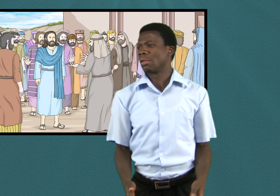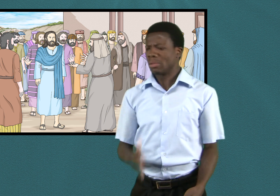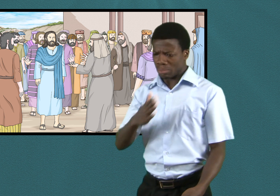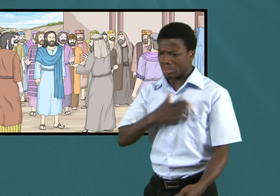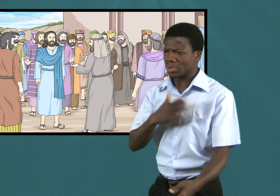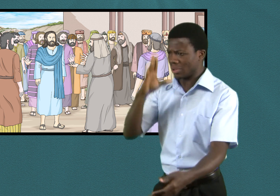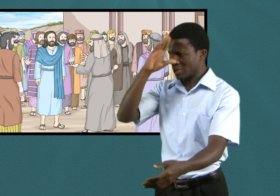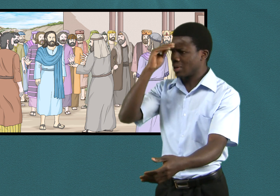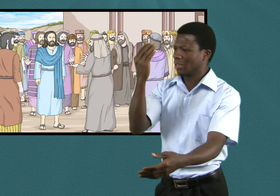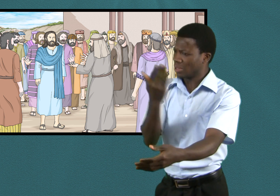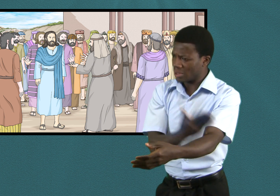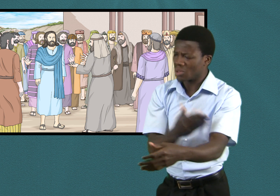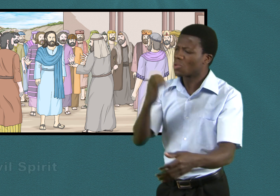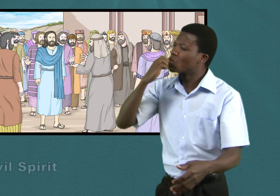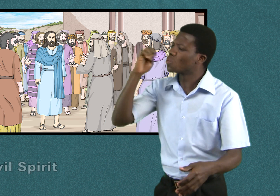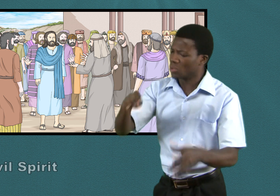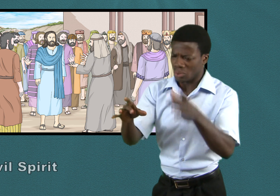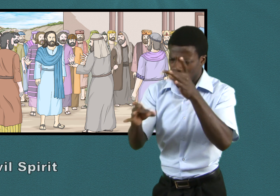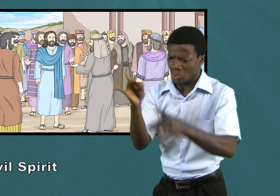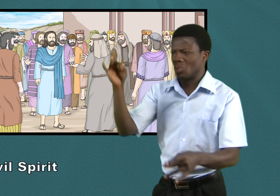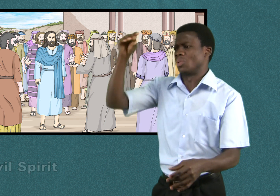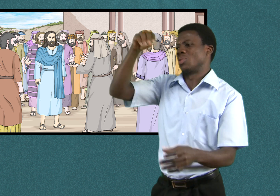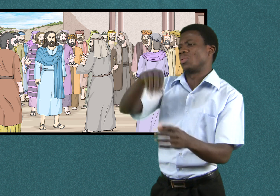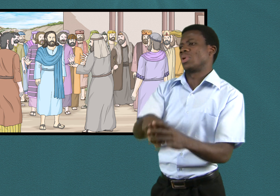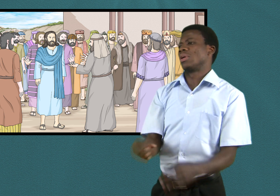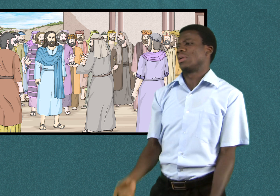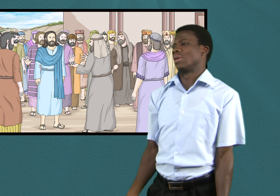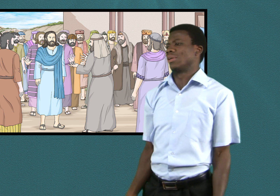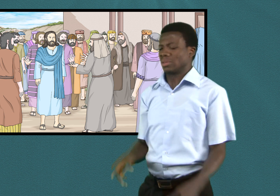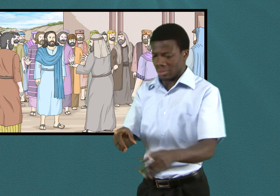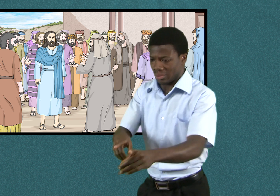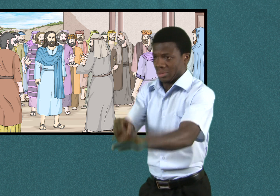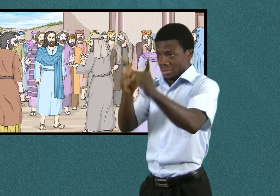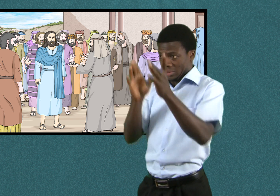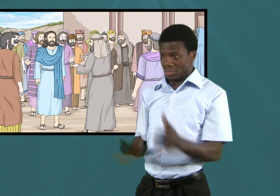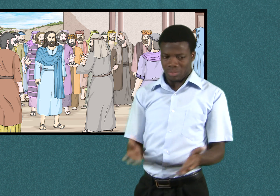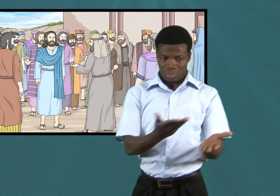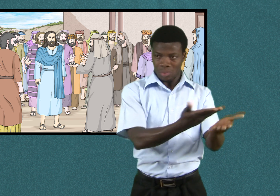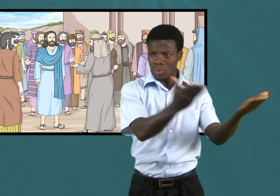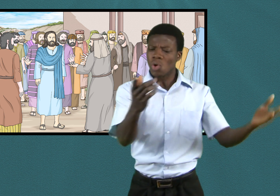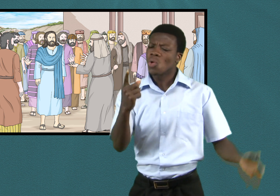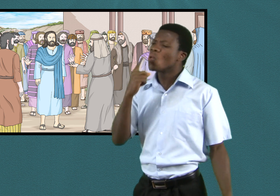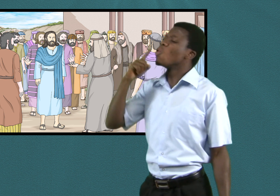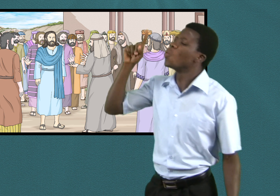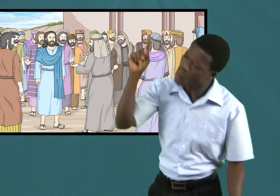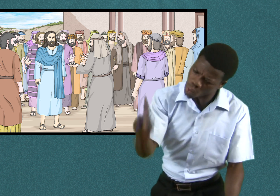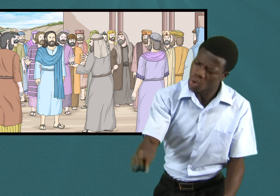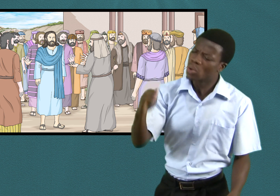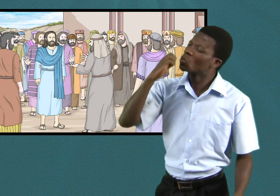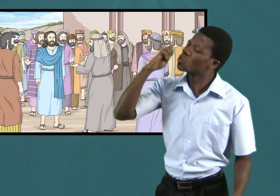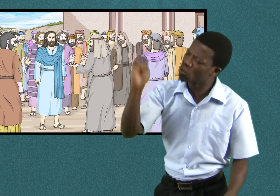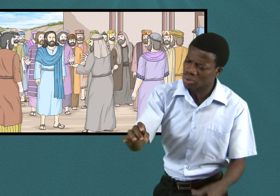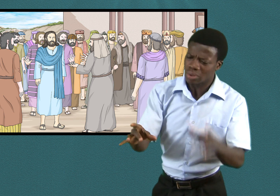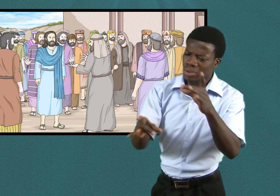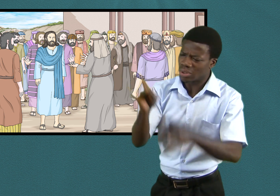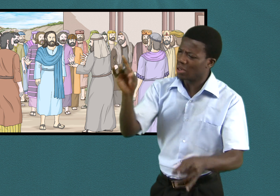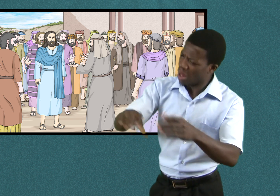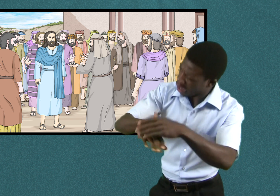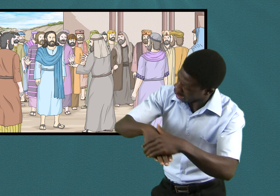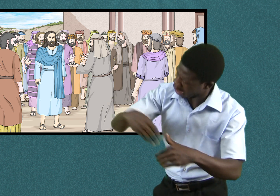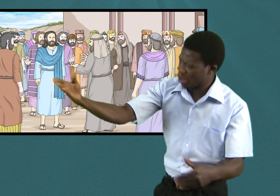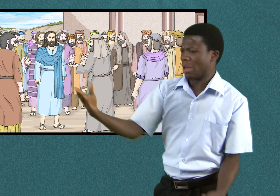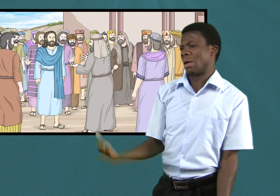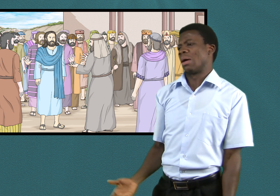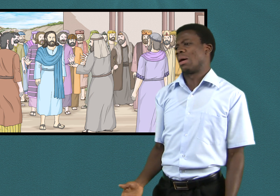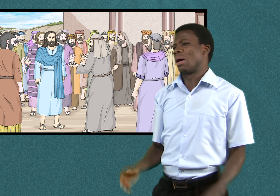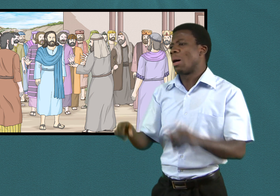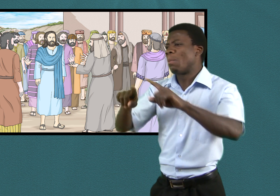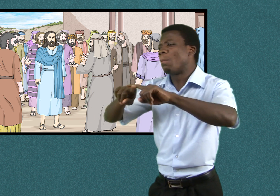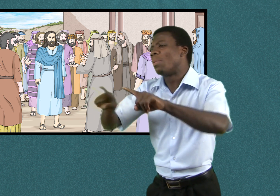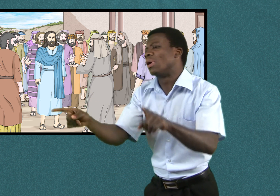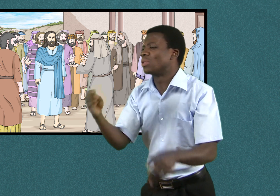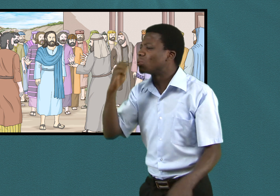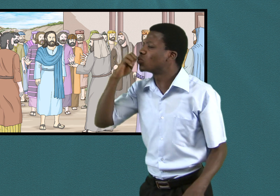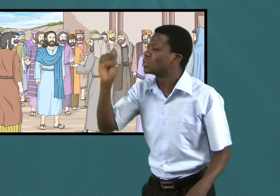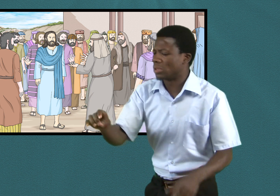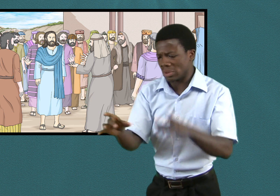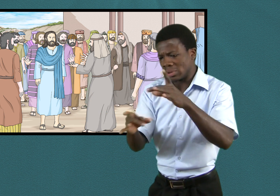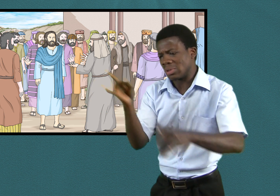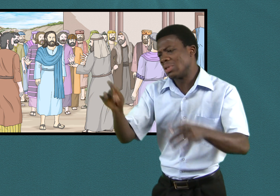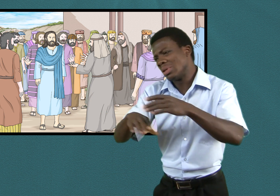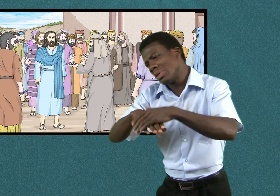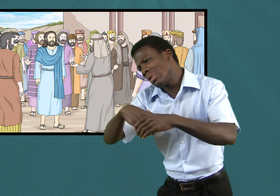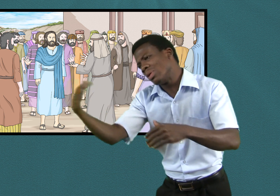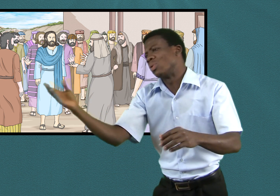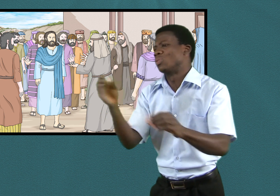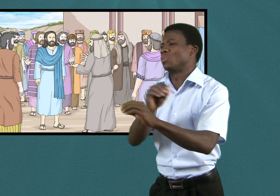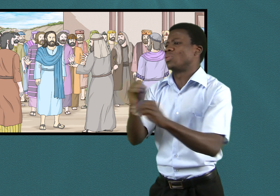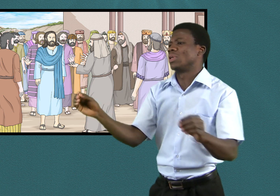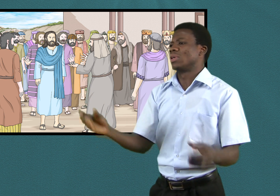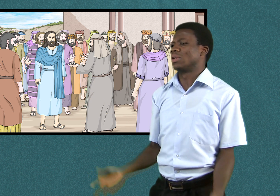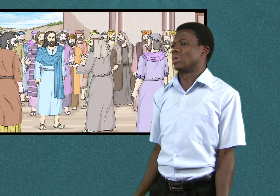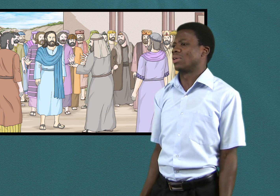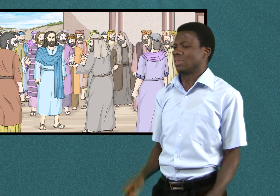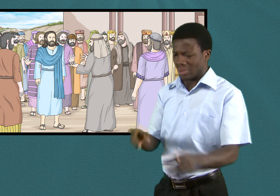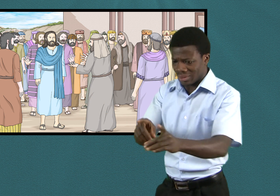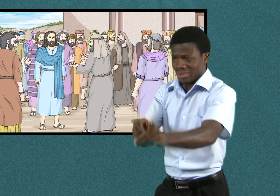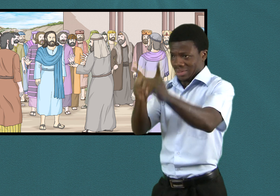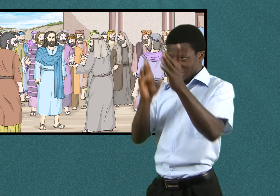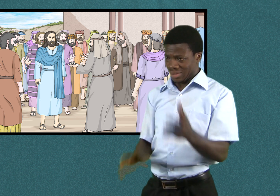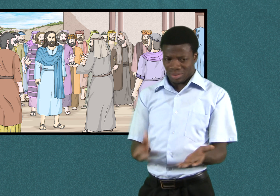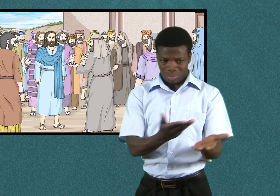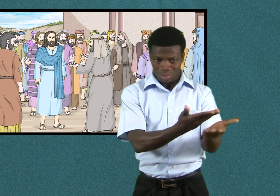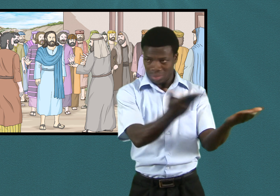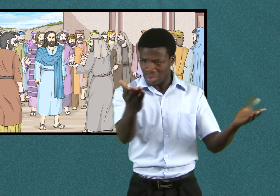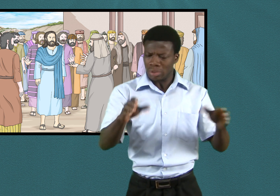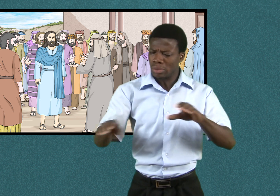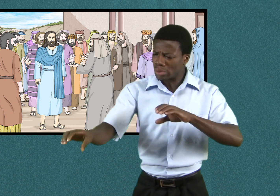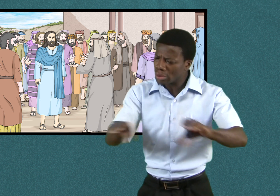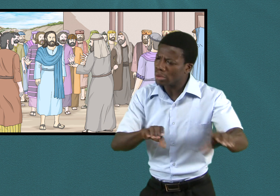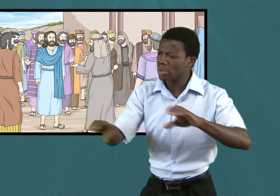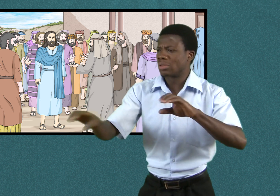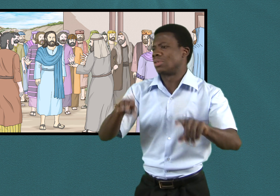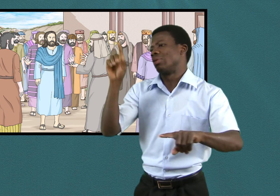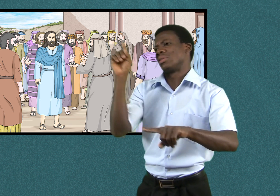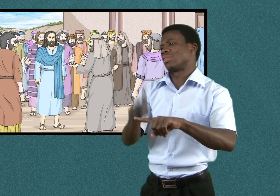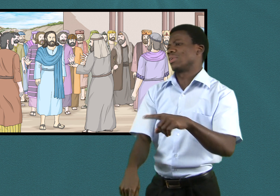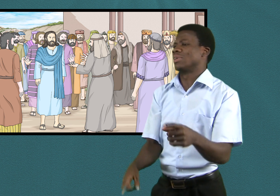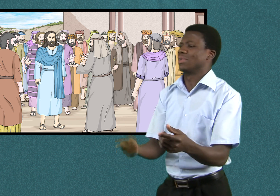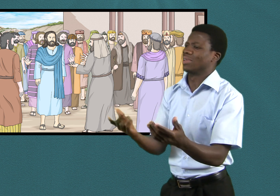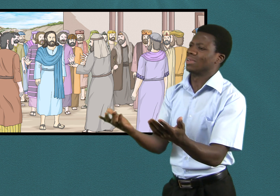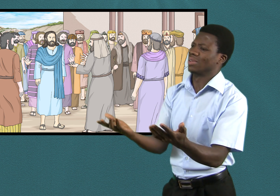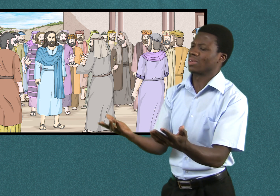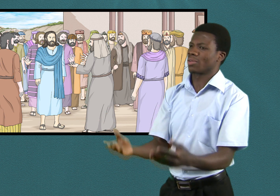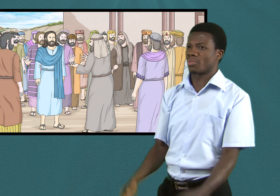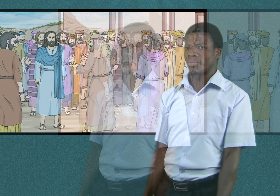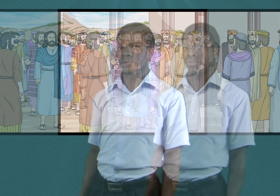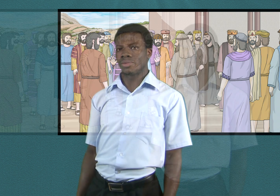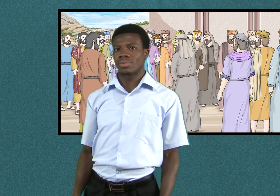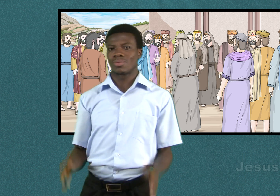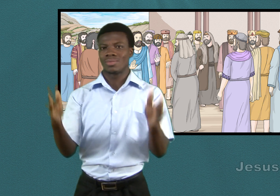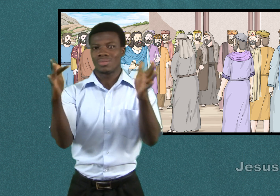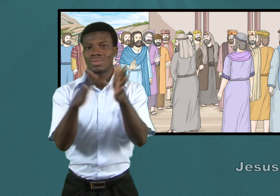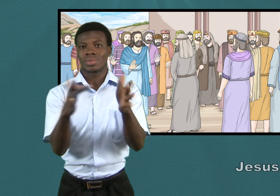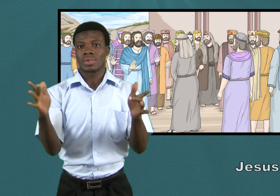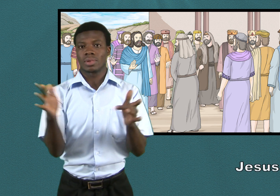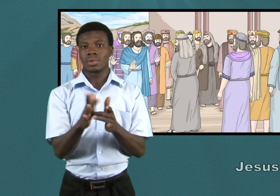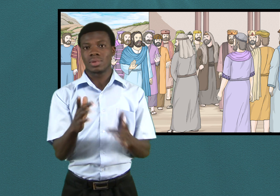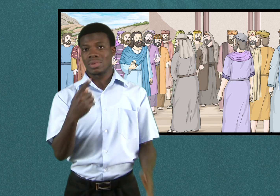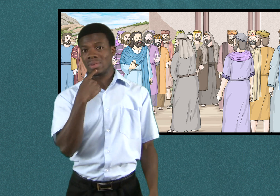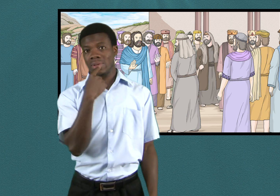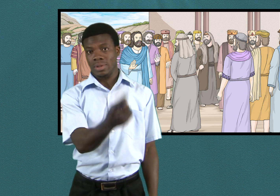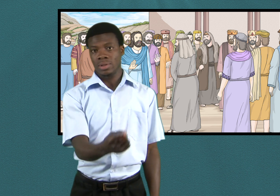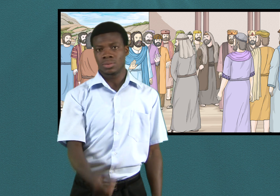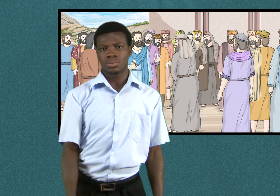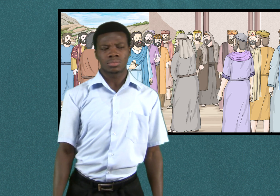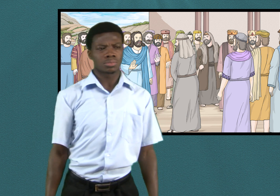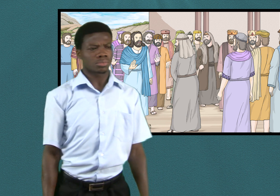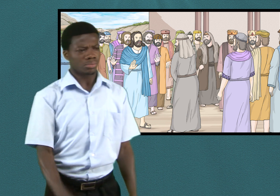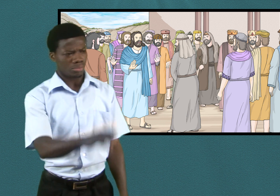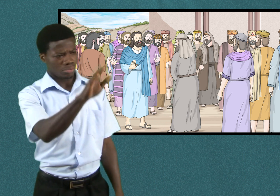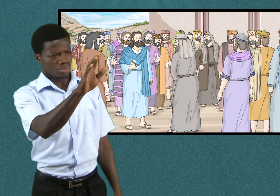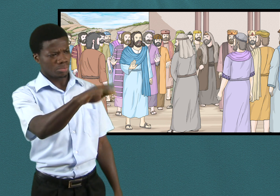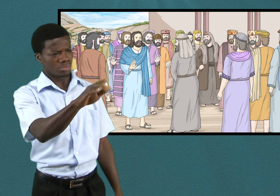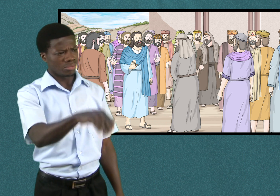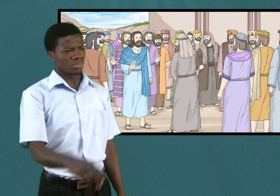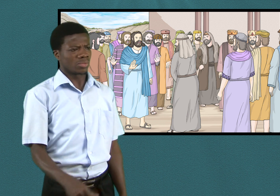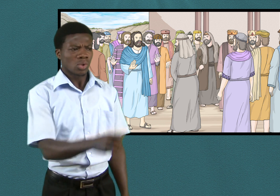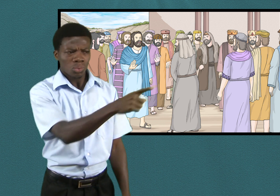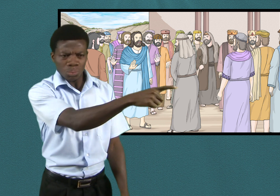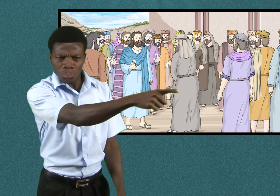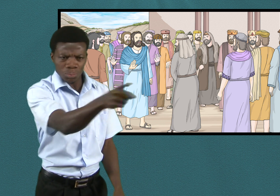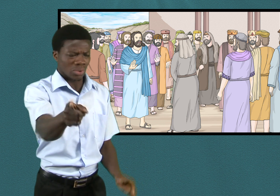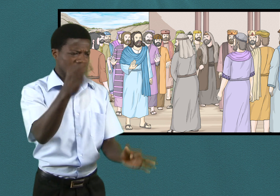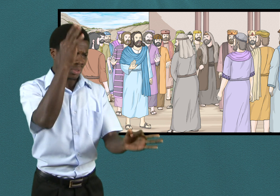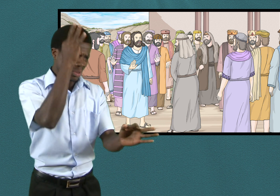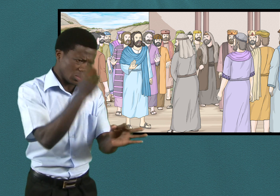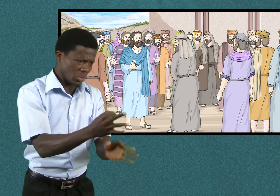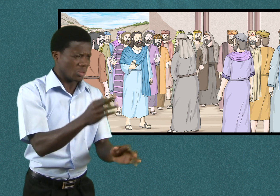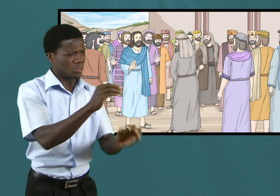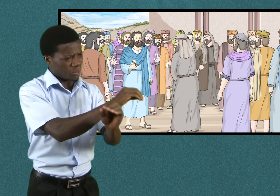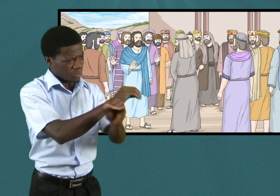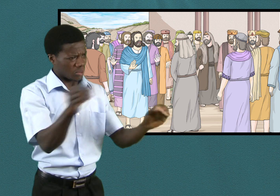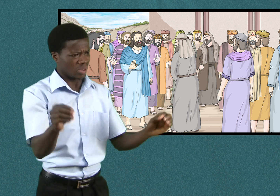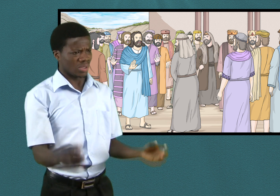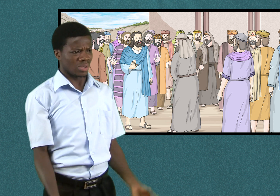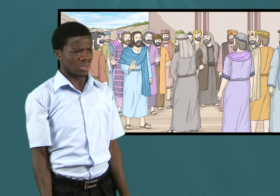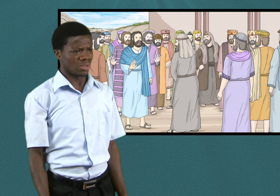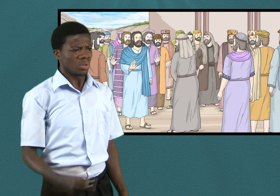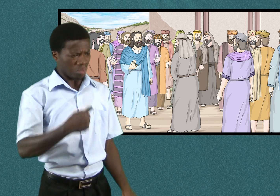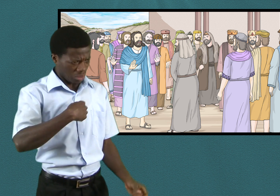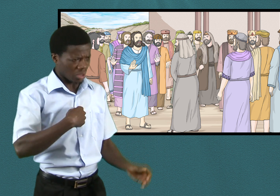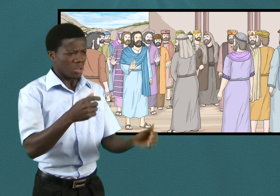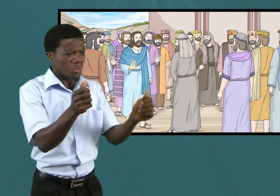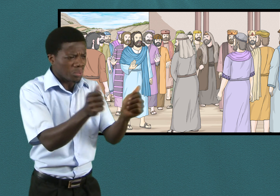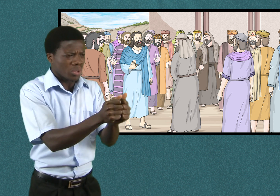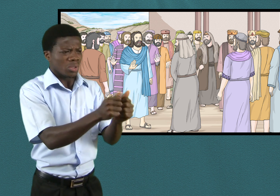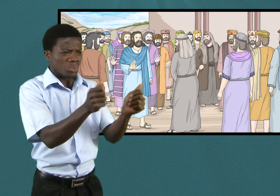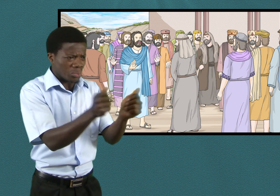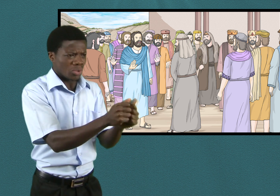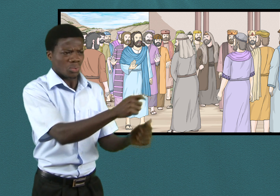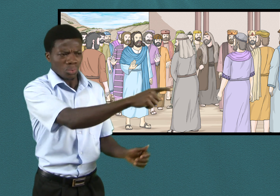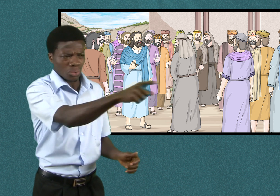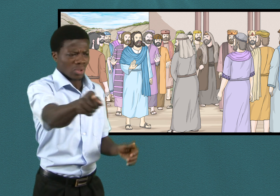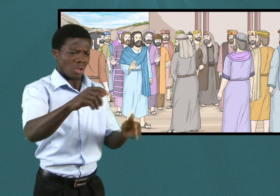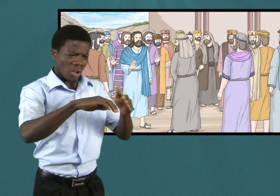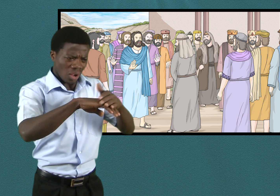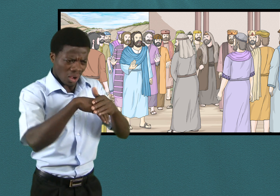I asked Your disciples to drive it out, but they were unable.” “O unbelieving generation!” Jesus replied.